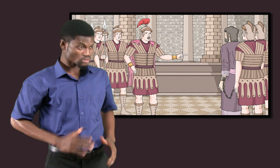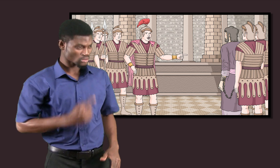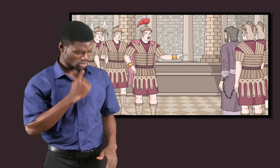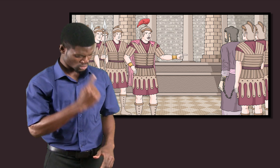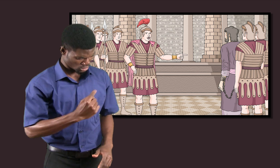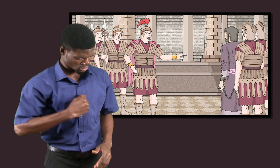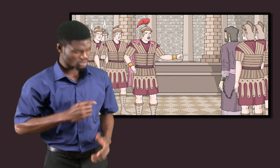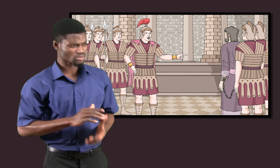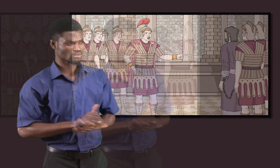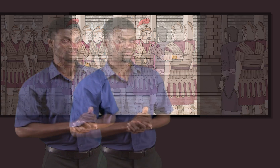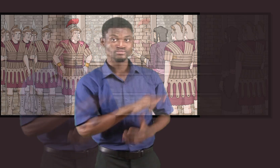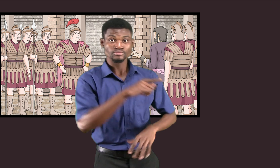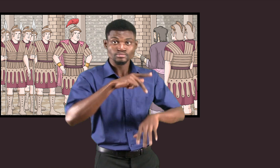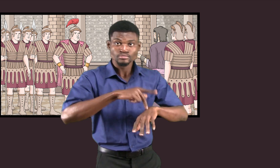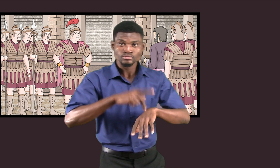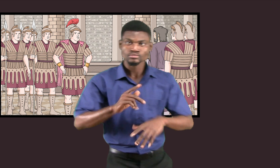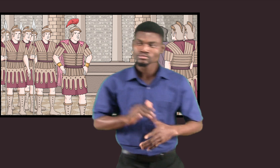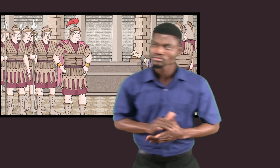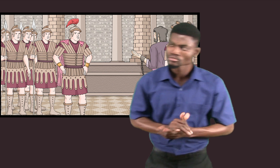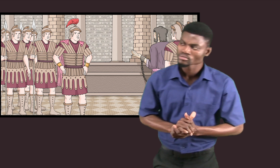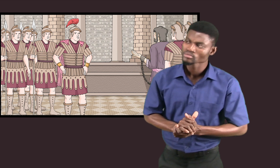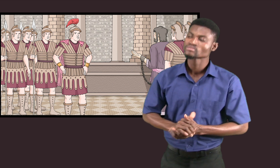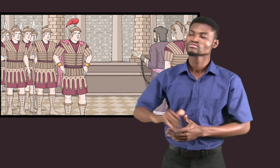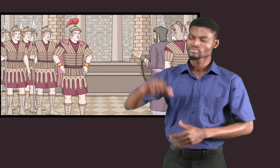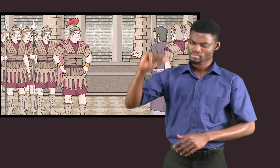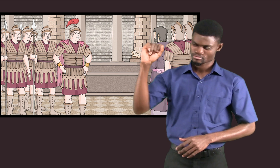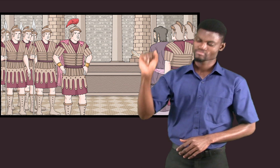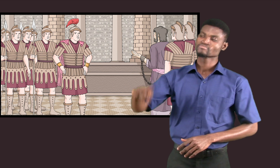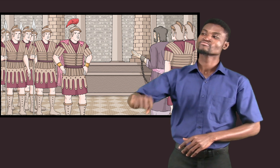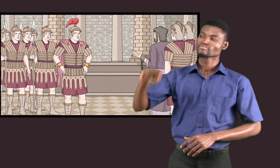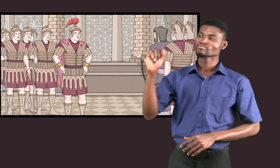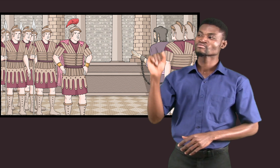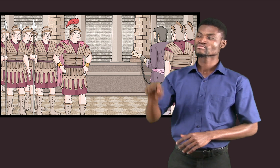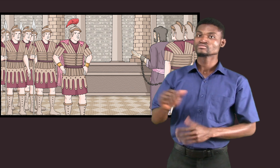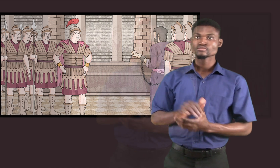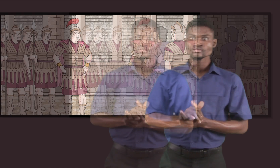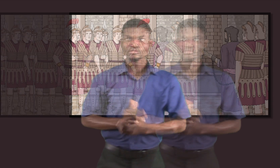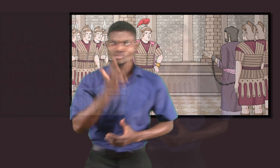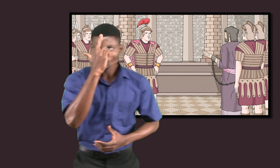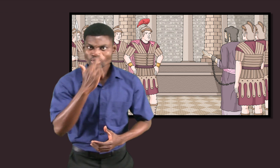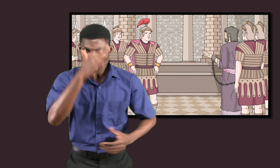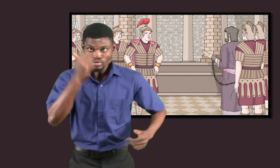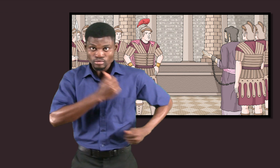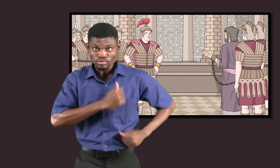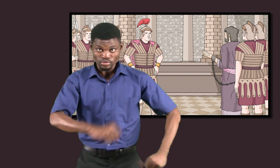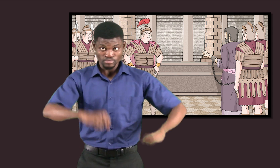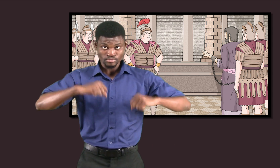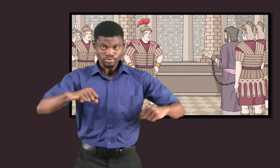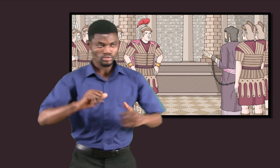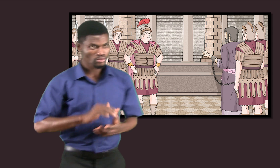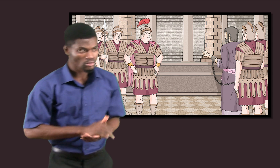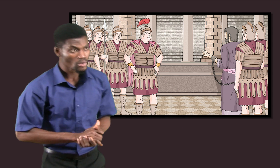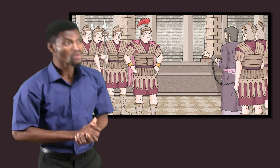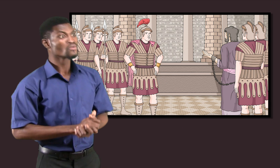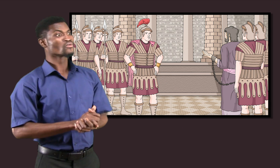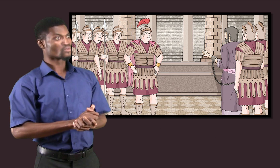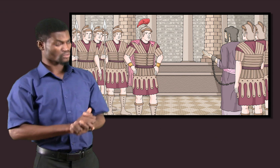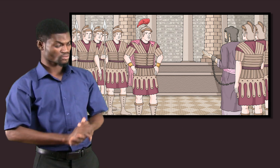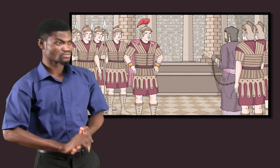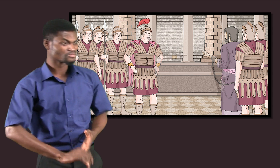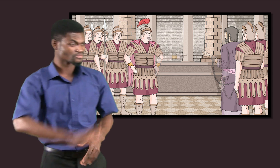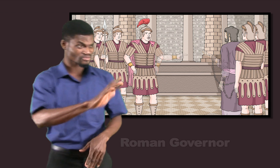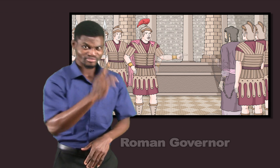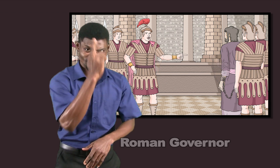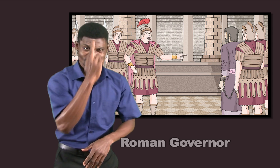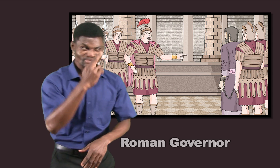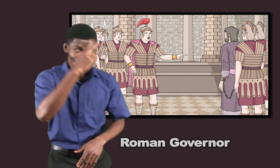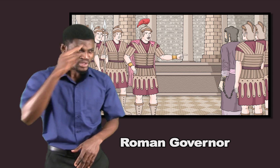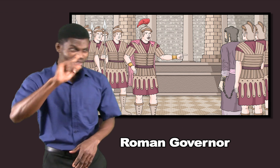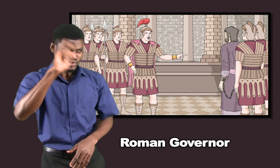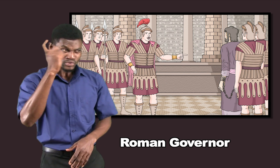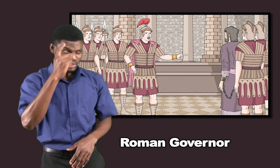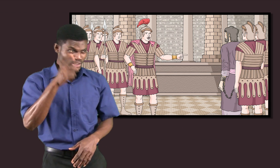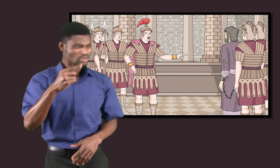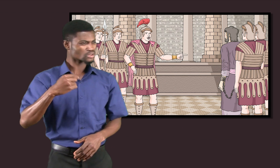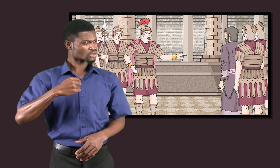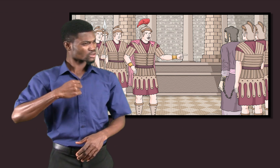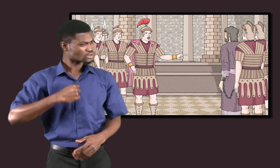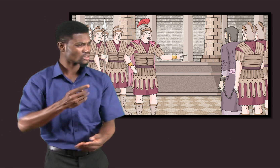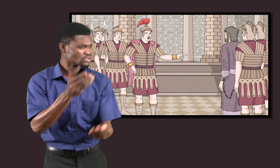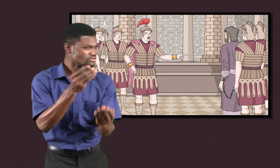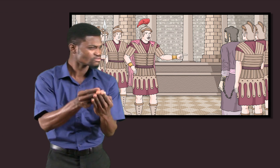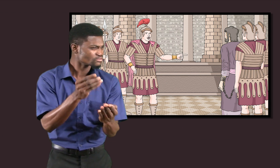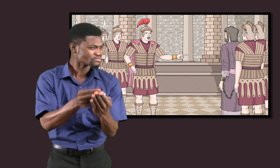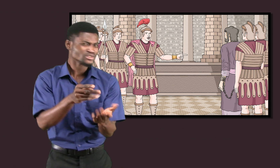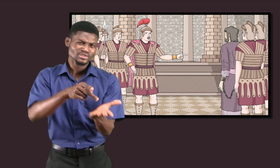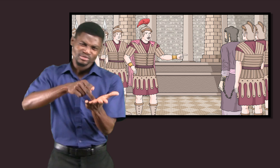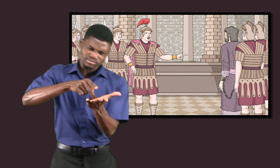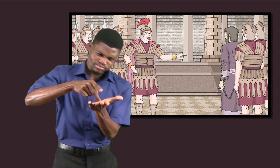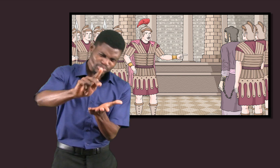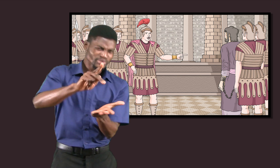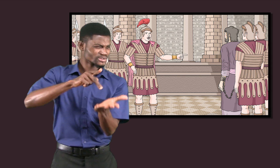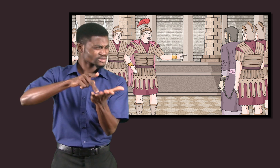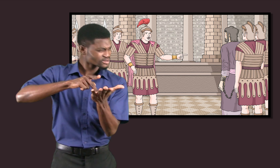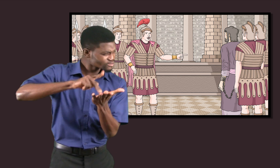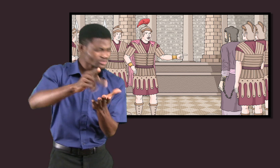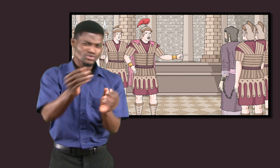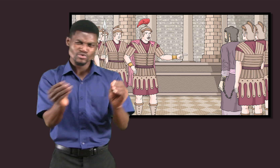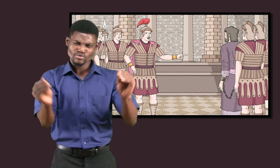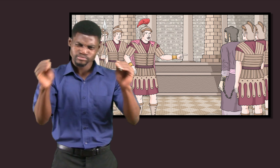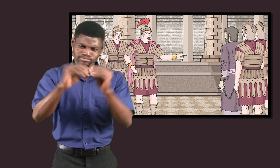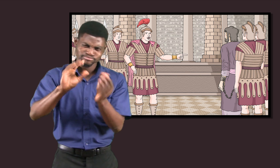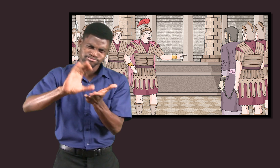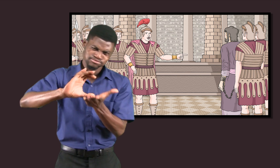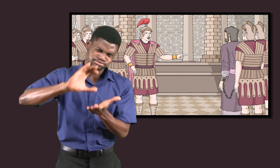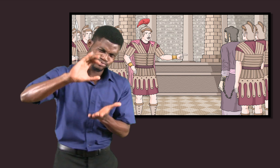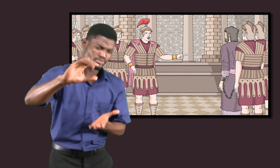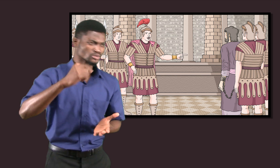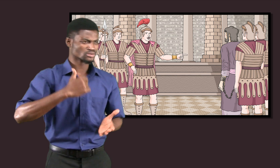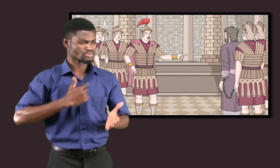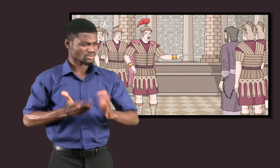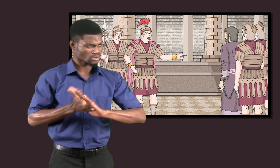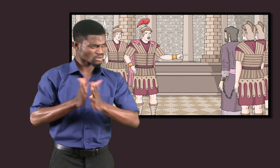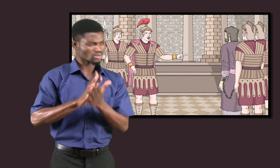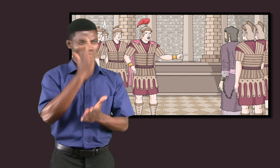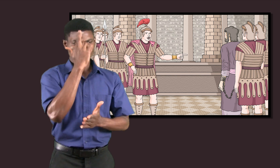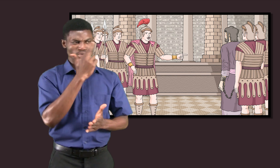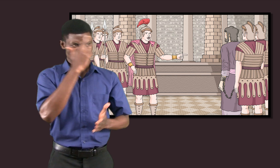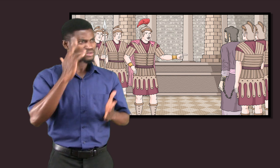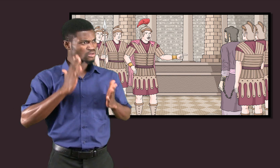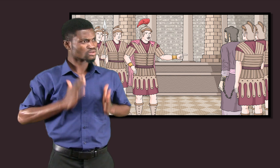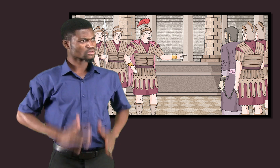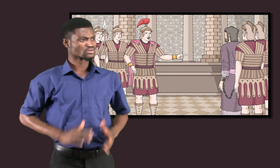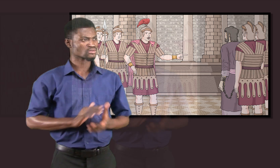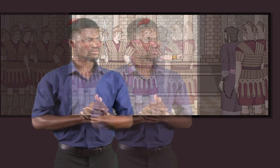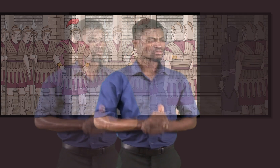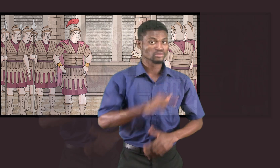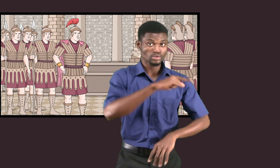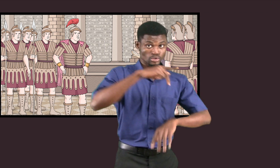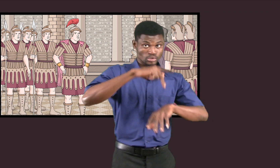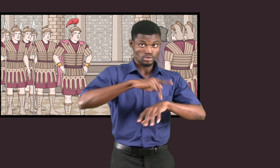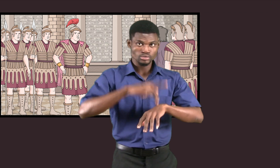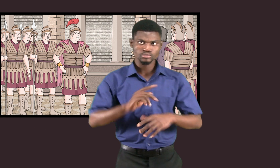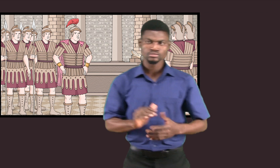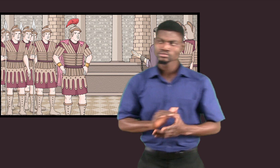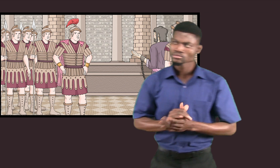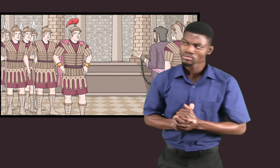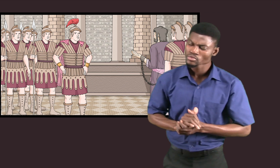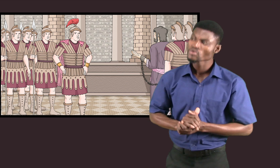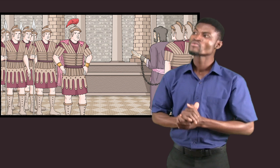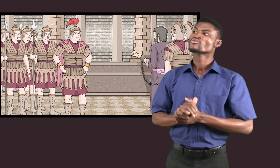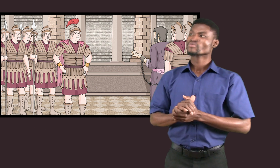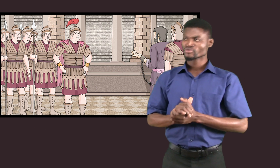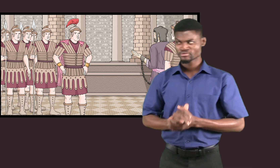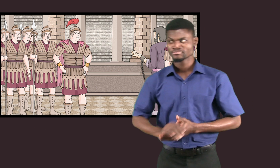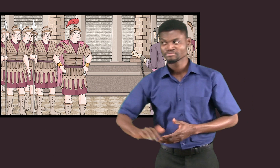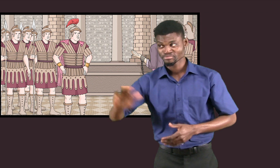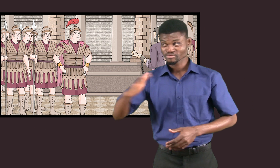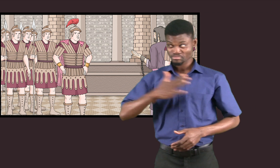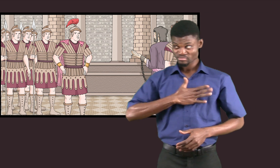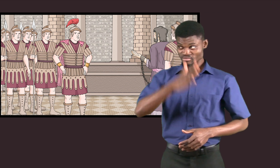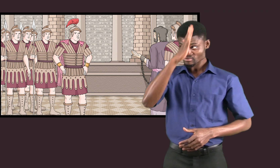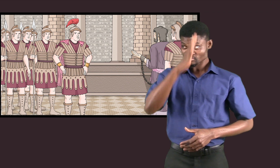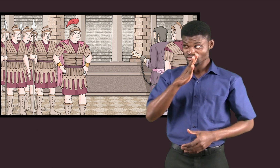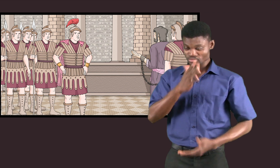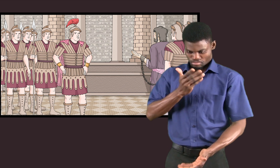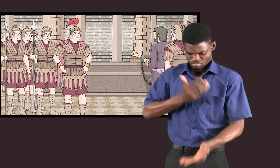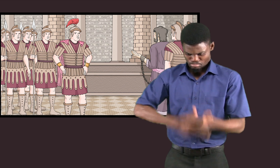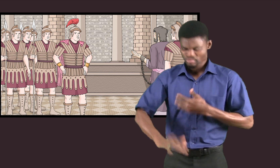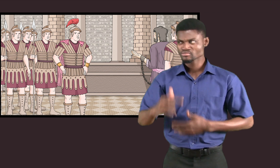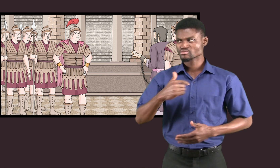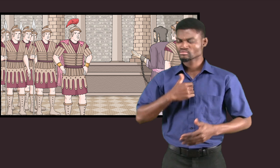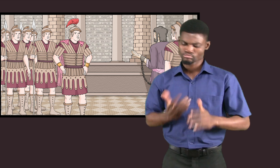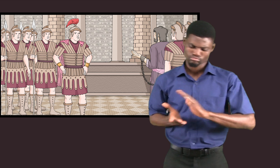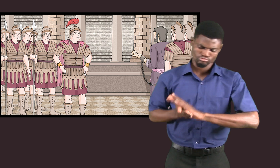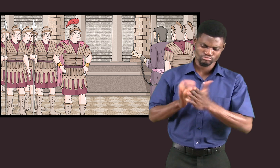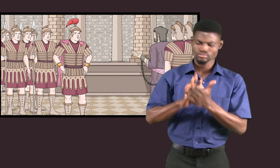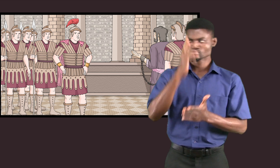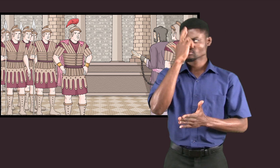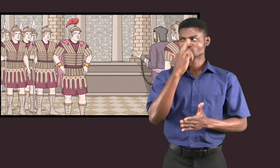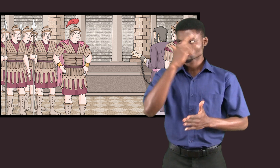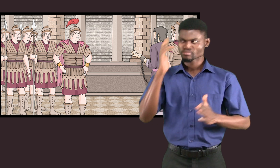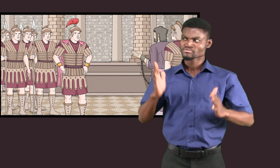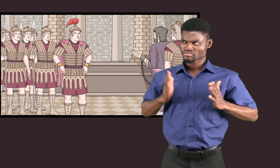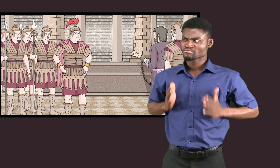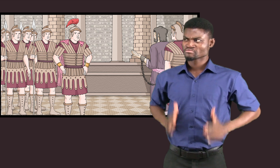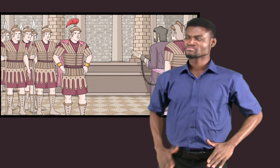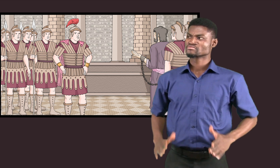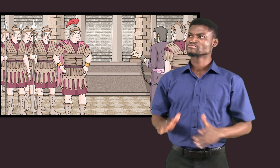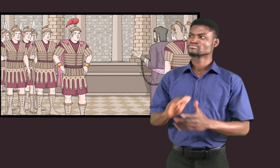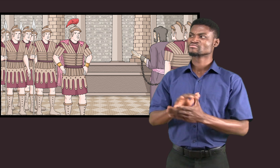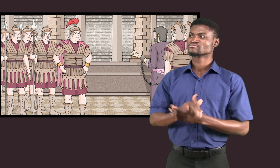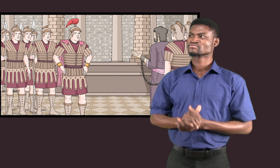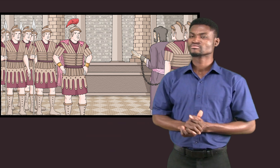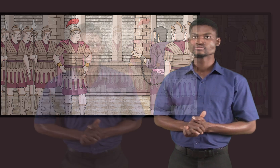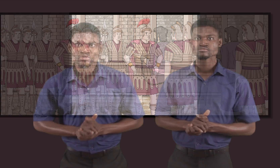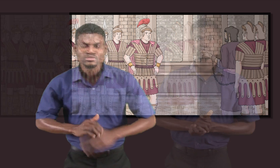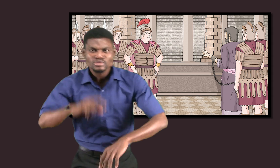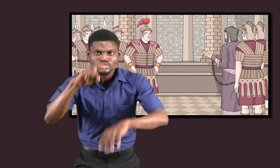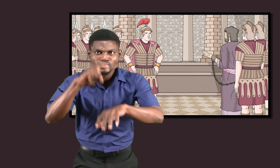“I paid a high price for my citizenship,” said the commander. “But I was born a citizen,” Paul replied.